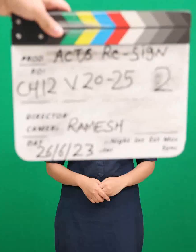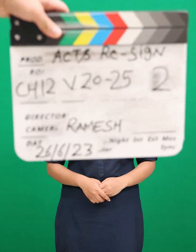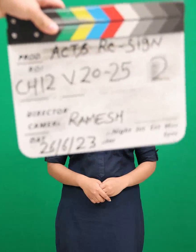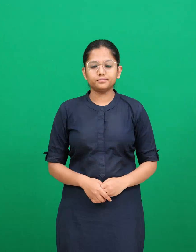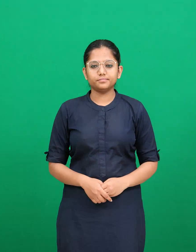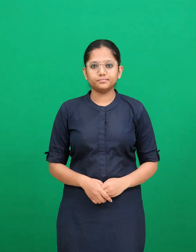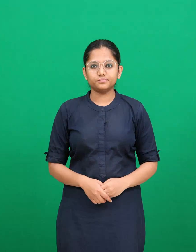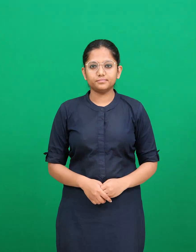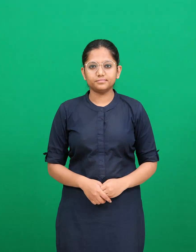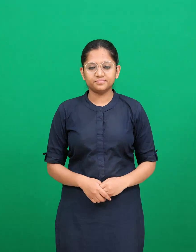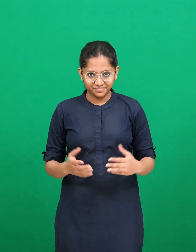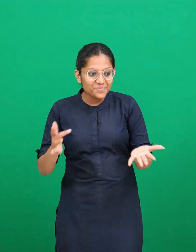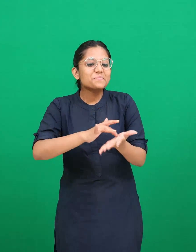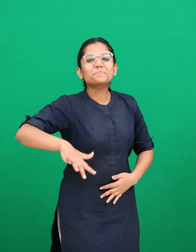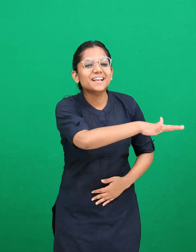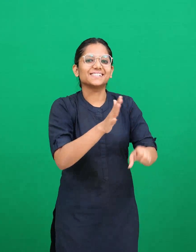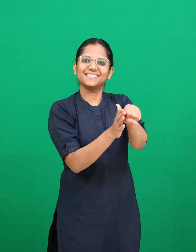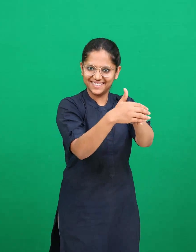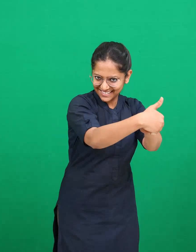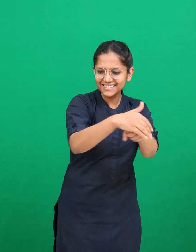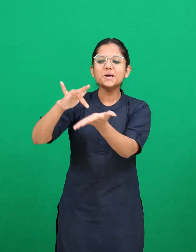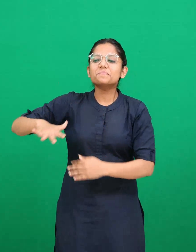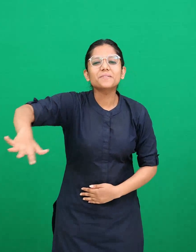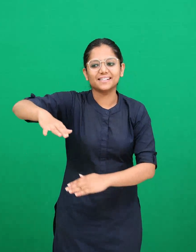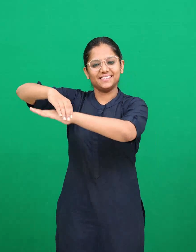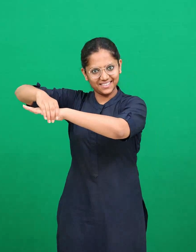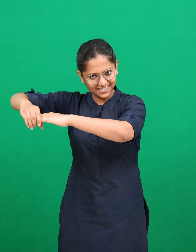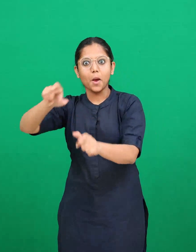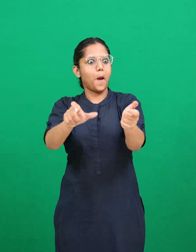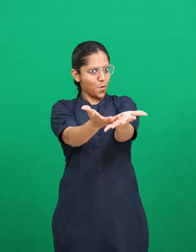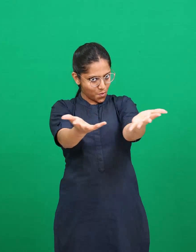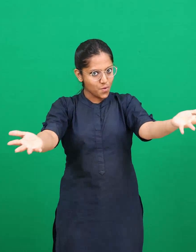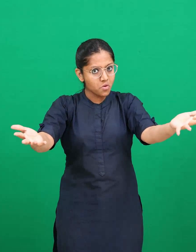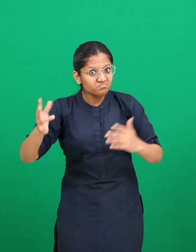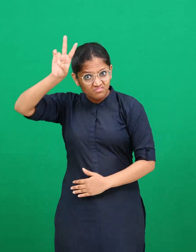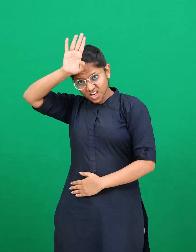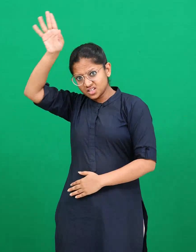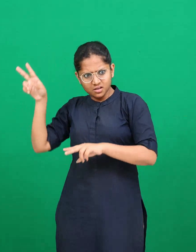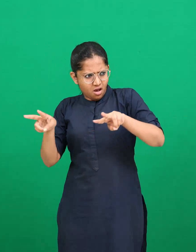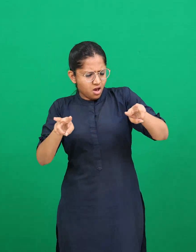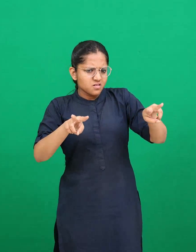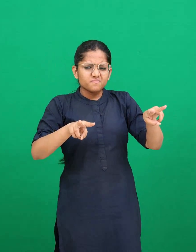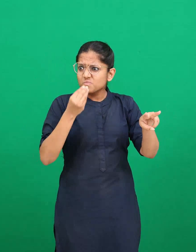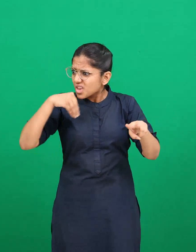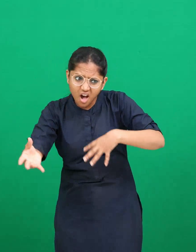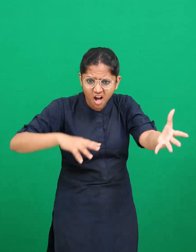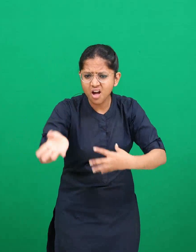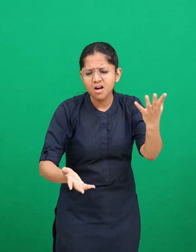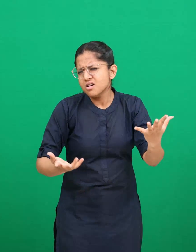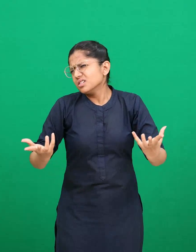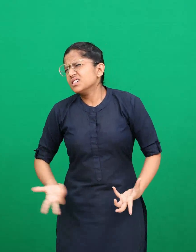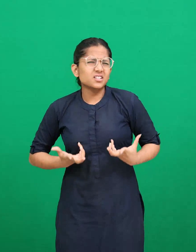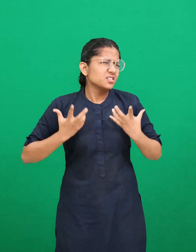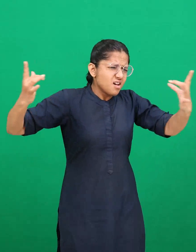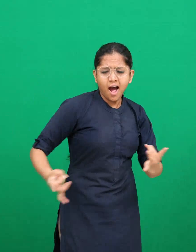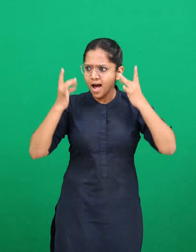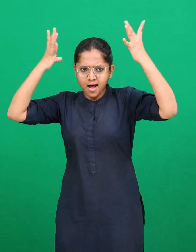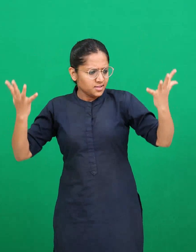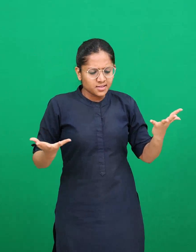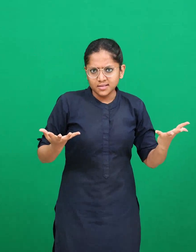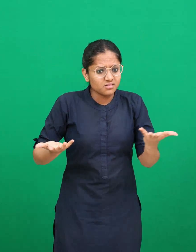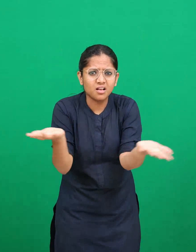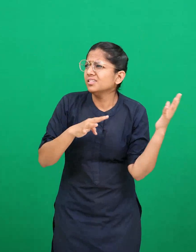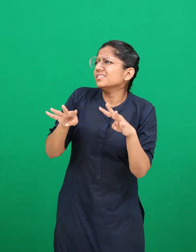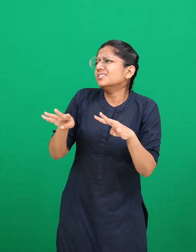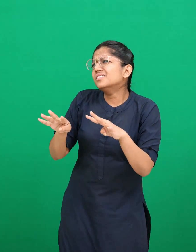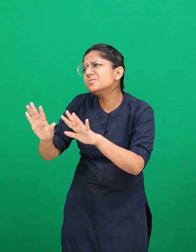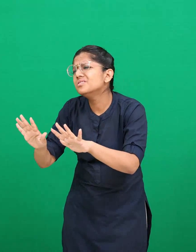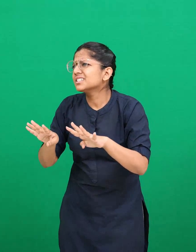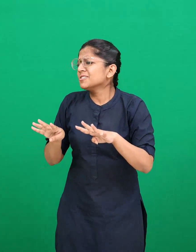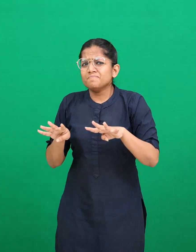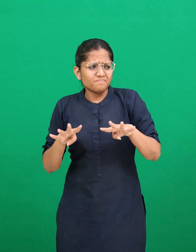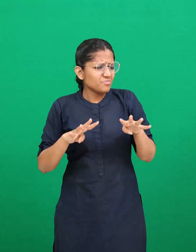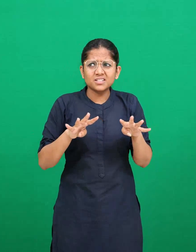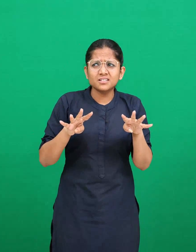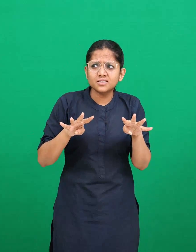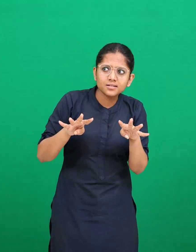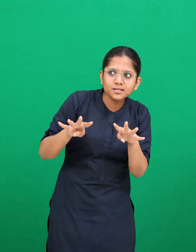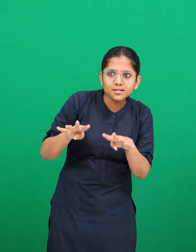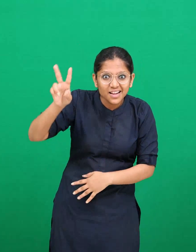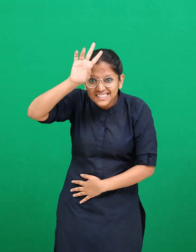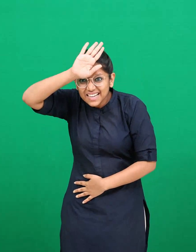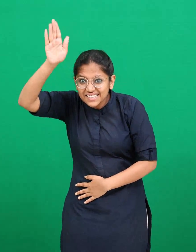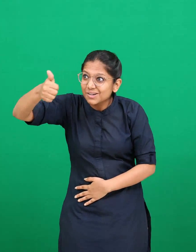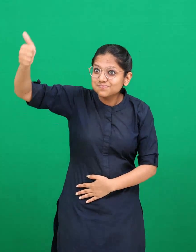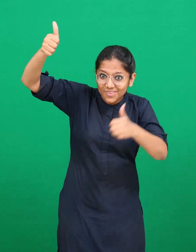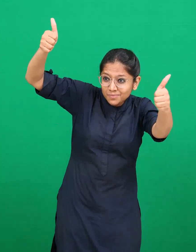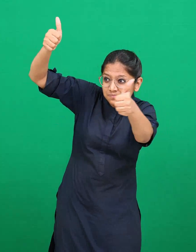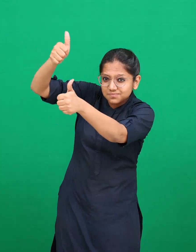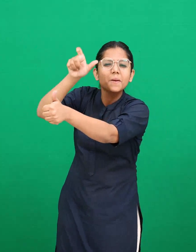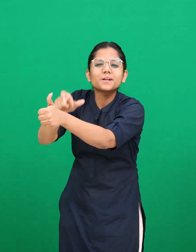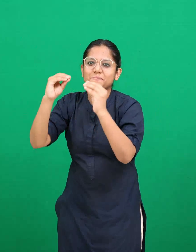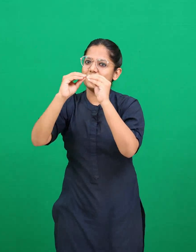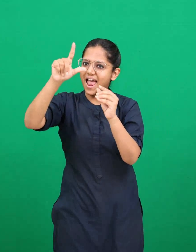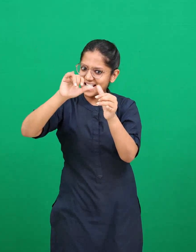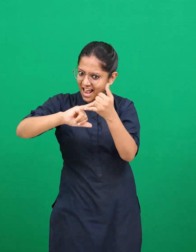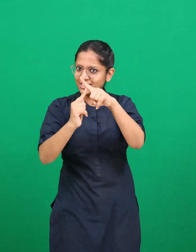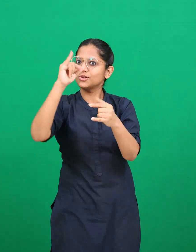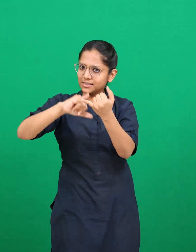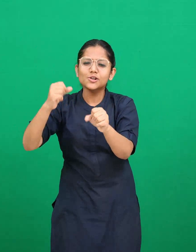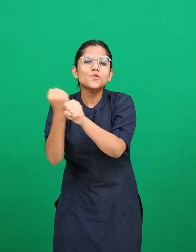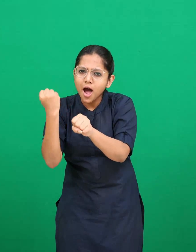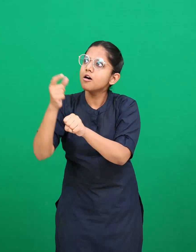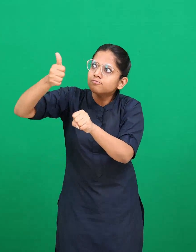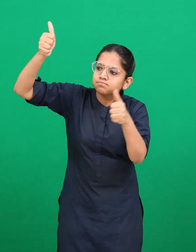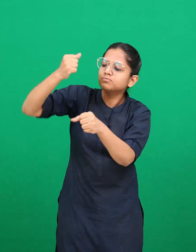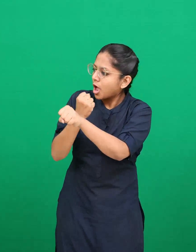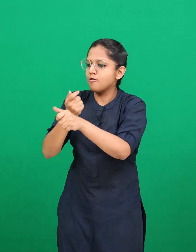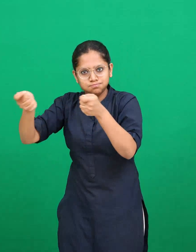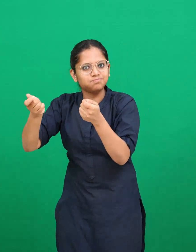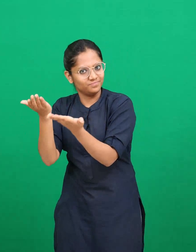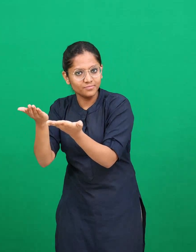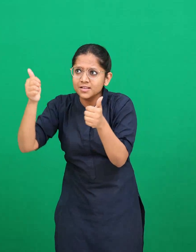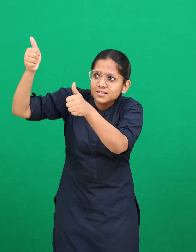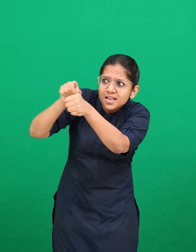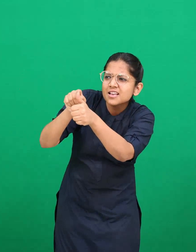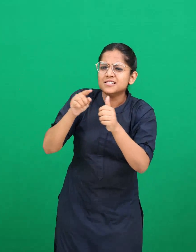Now Herod was in a furious dispute with the people of Tyre and Sidon, and they convened before him.